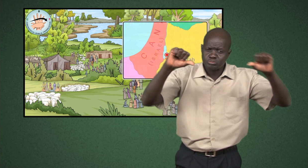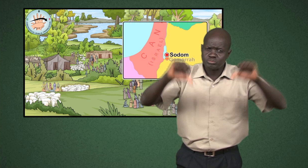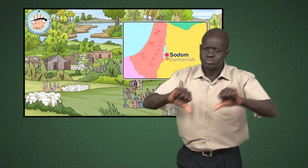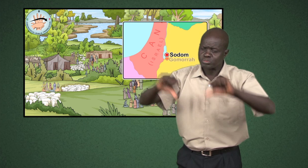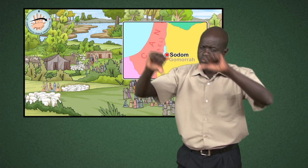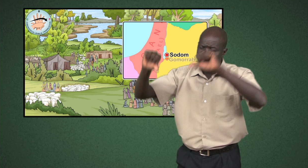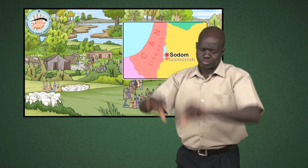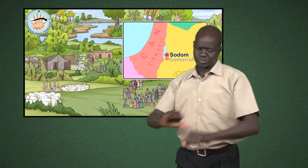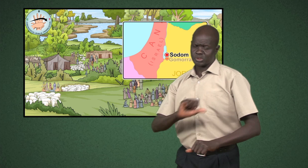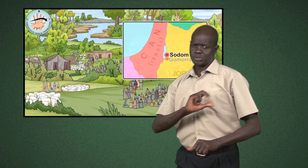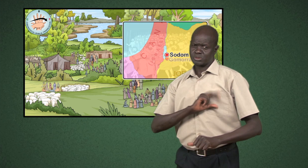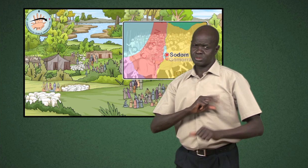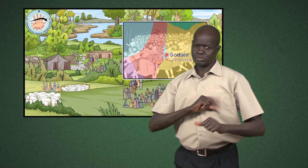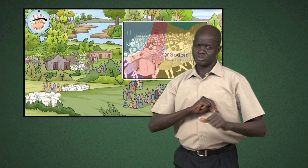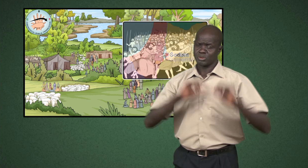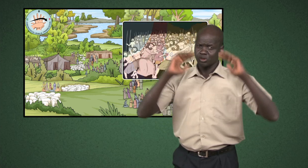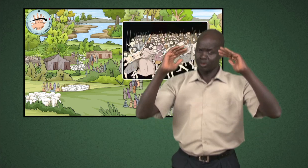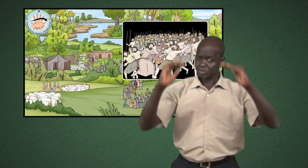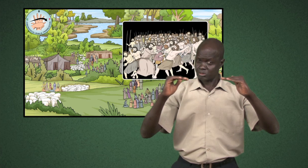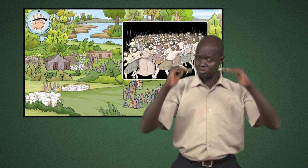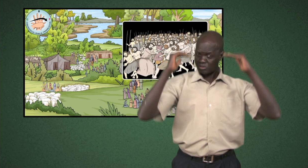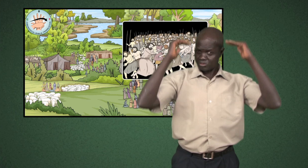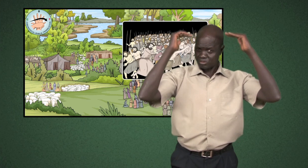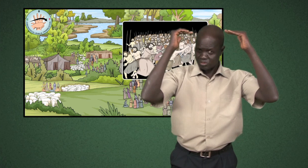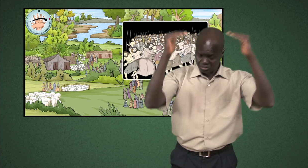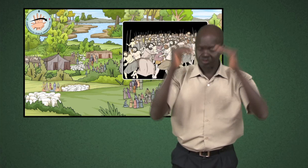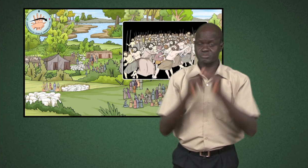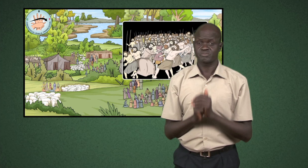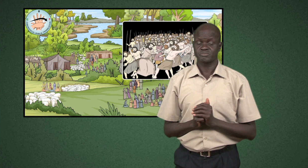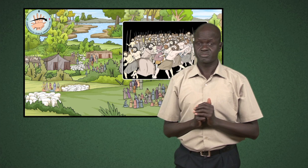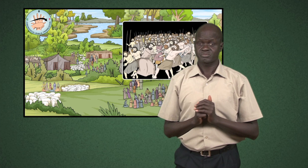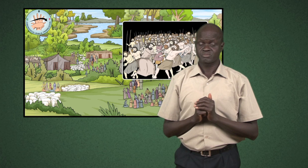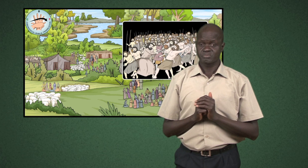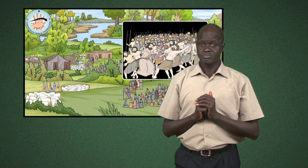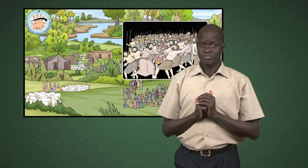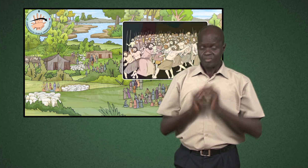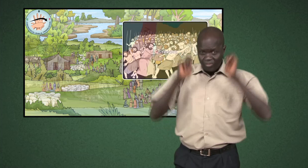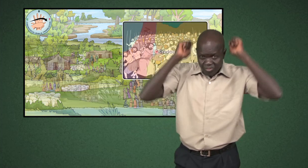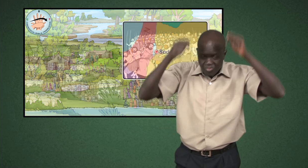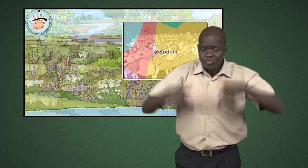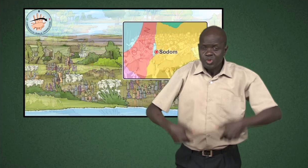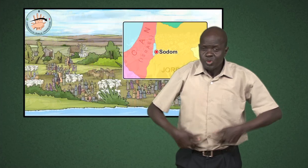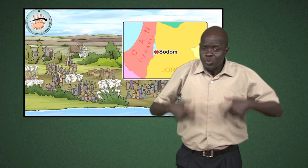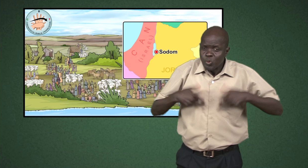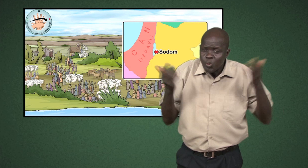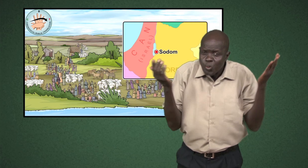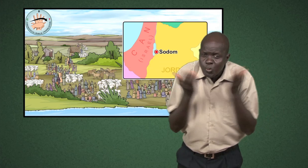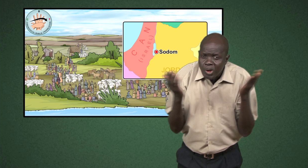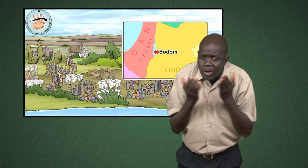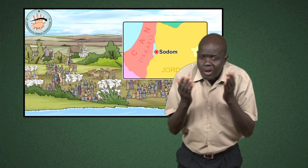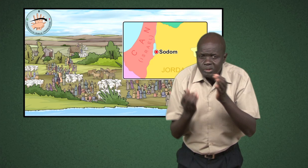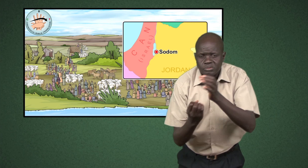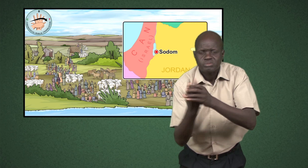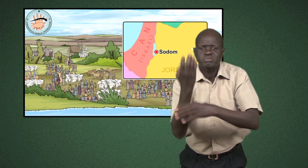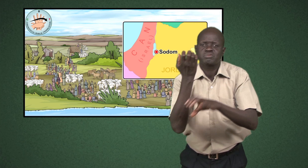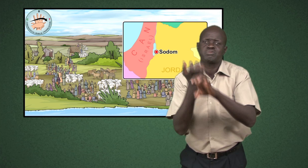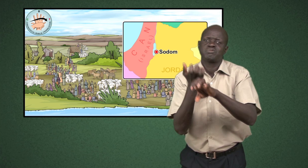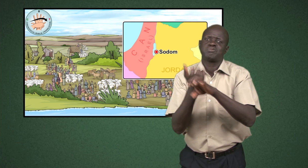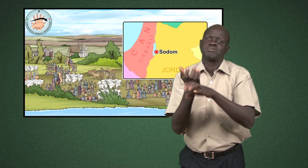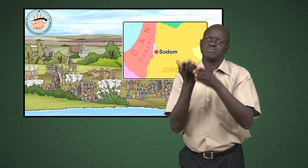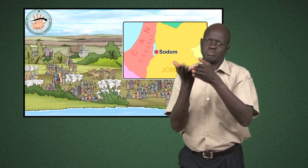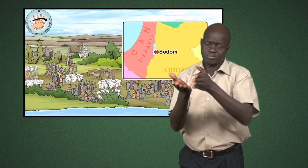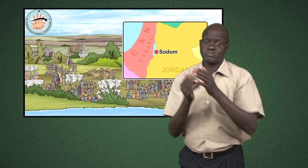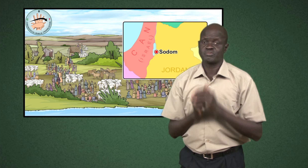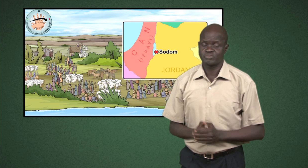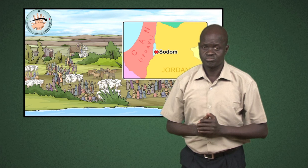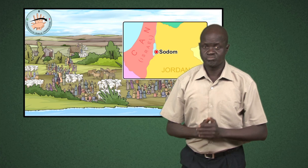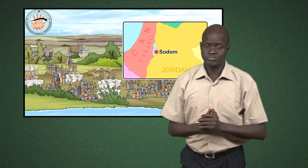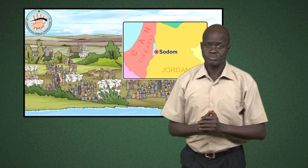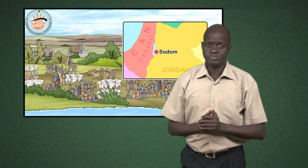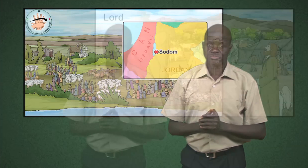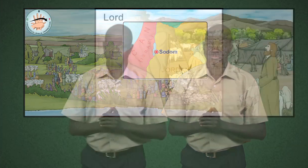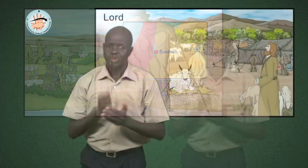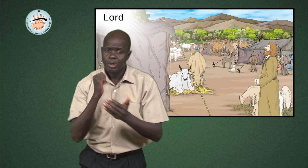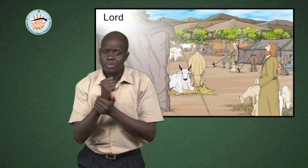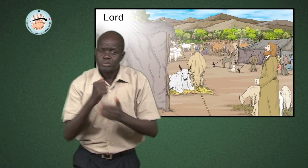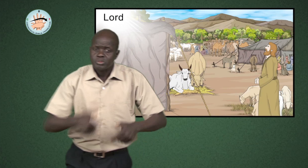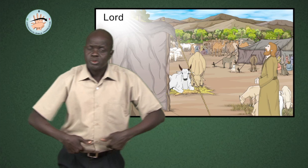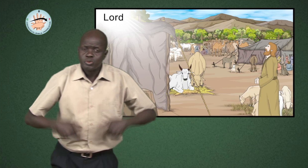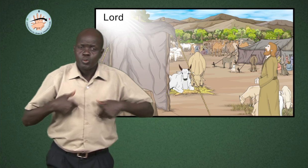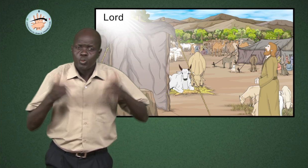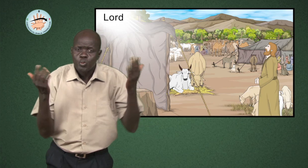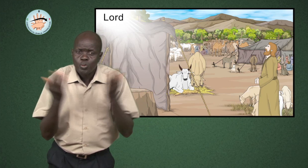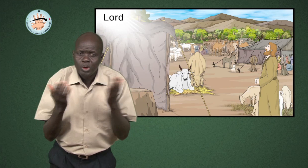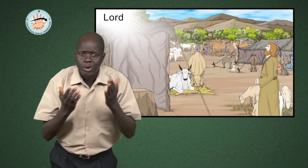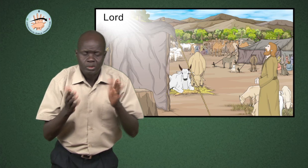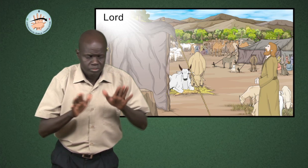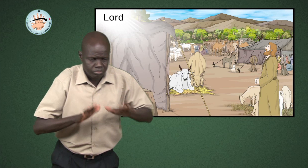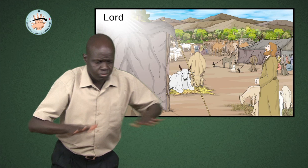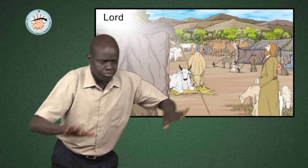But the men of Sodom were wicked, sinning greatly against the LORD.